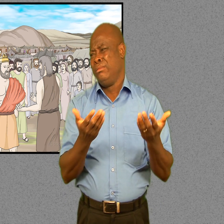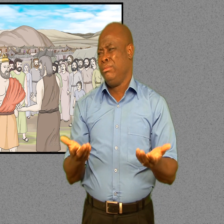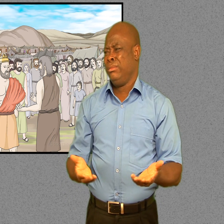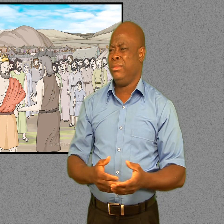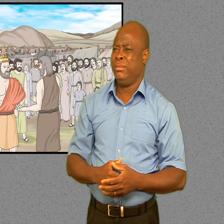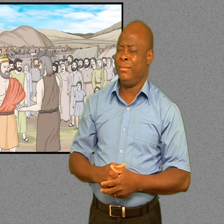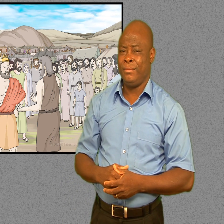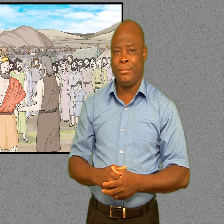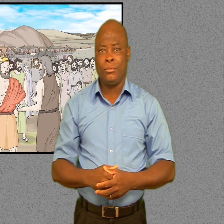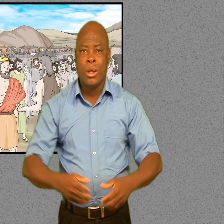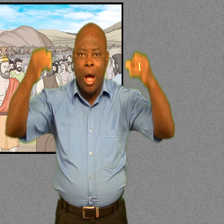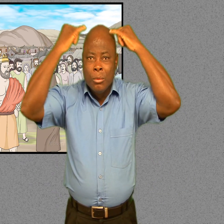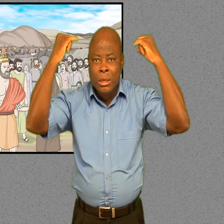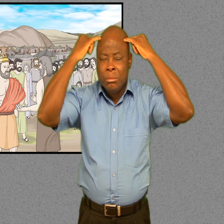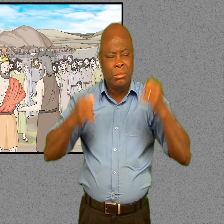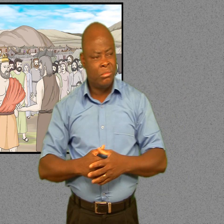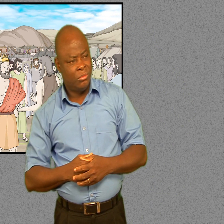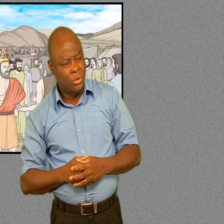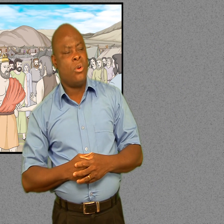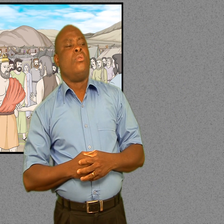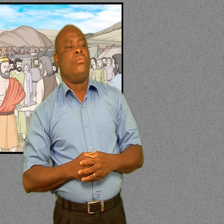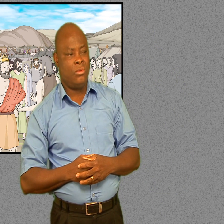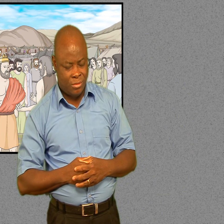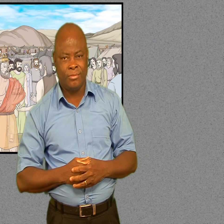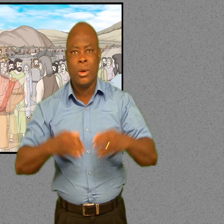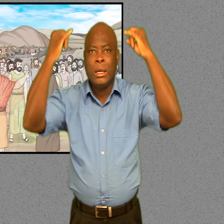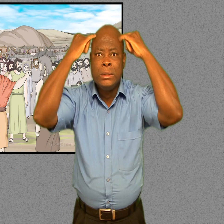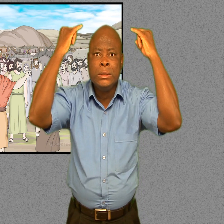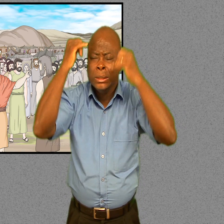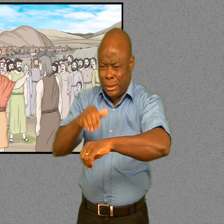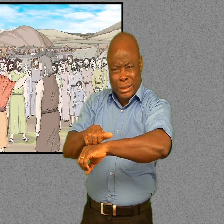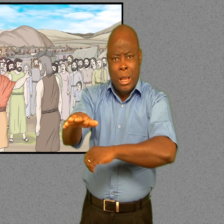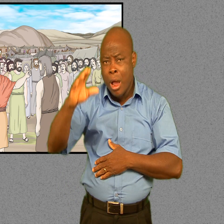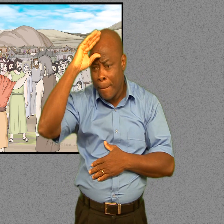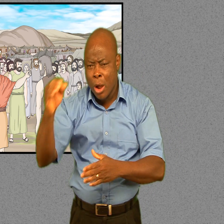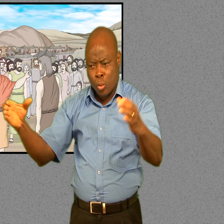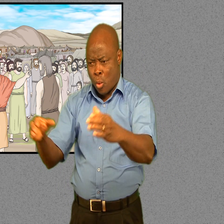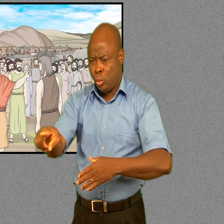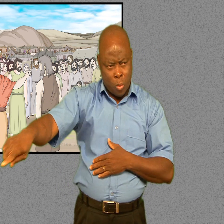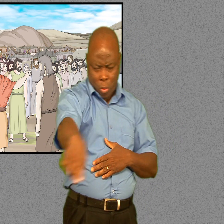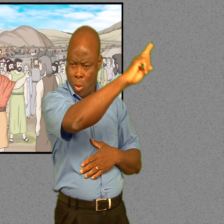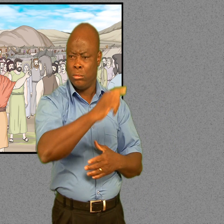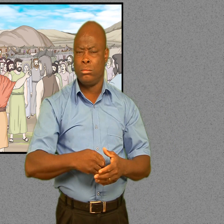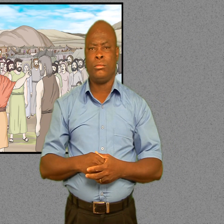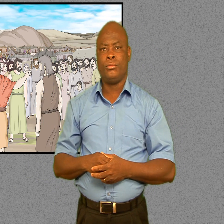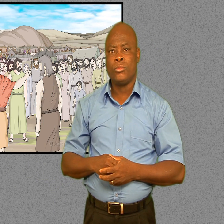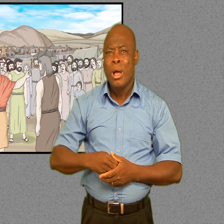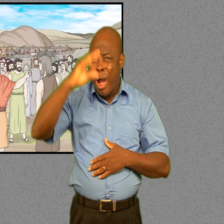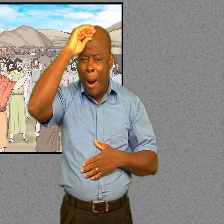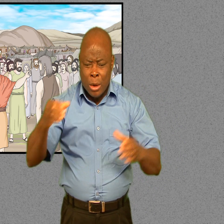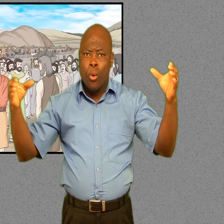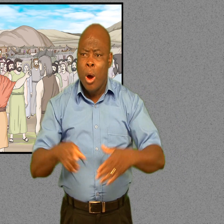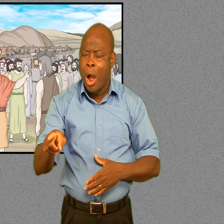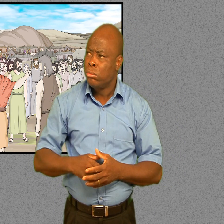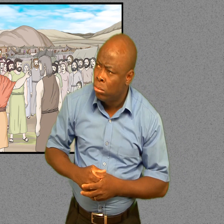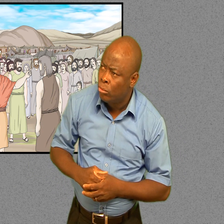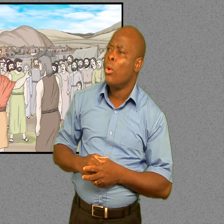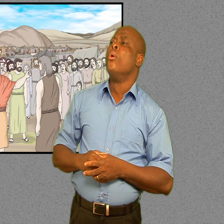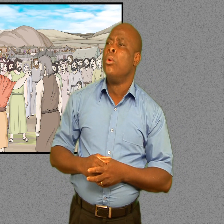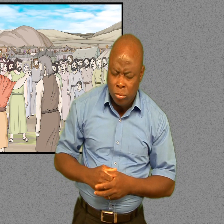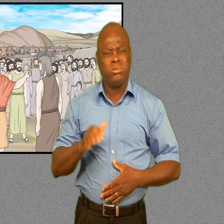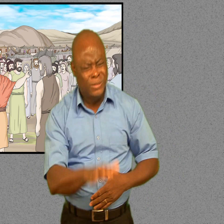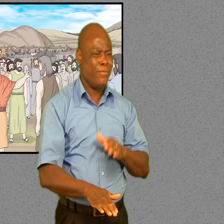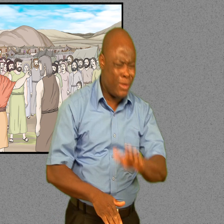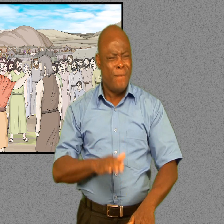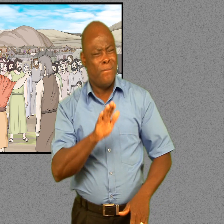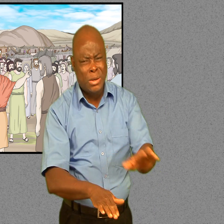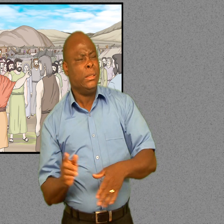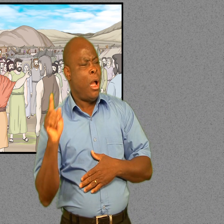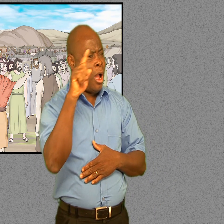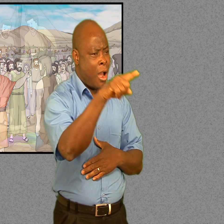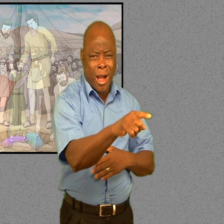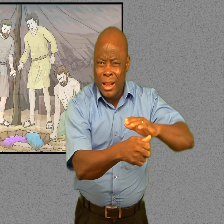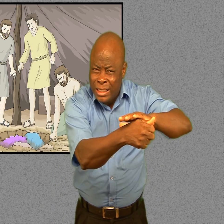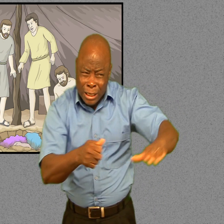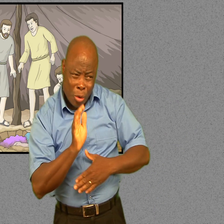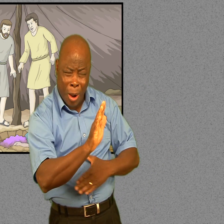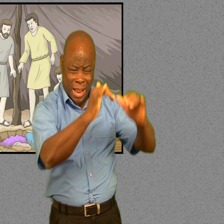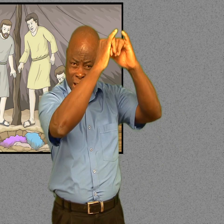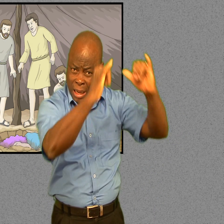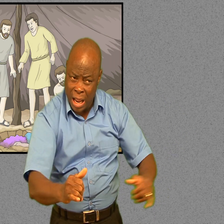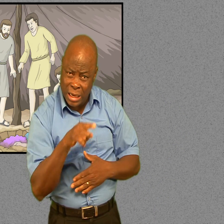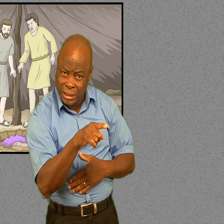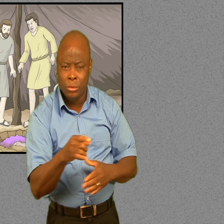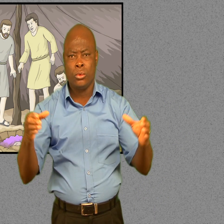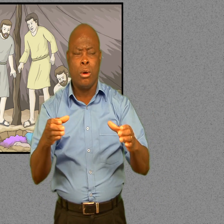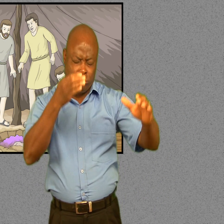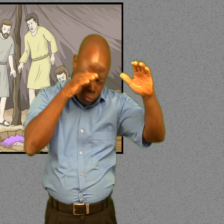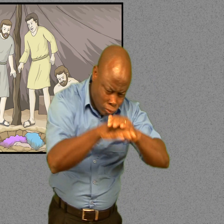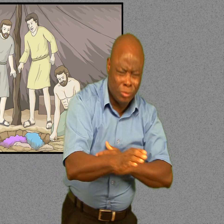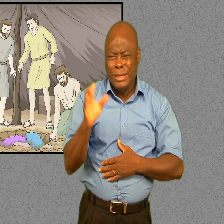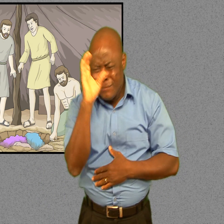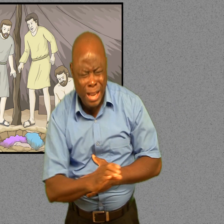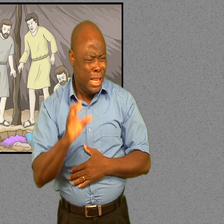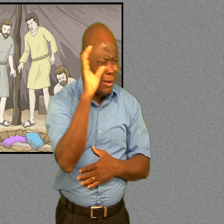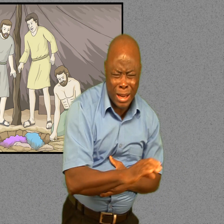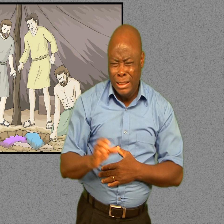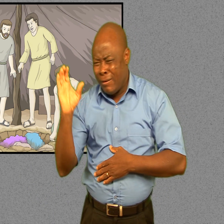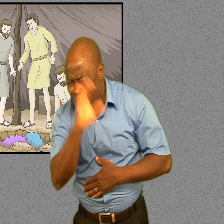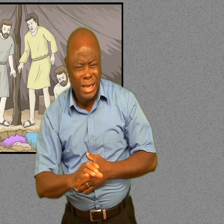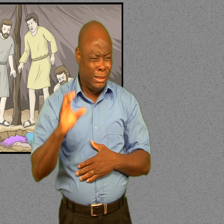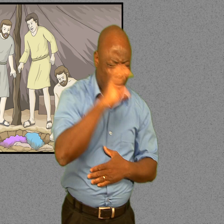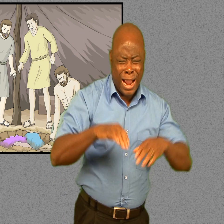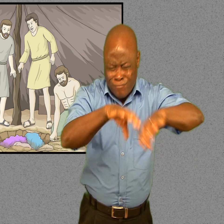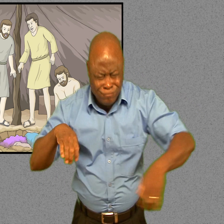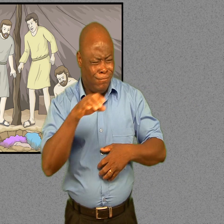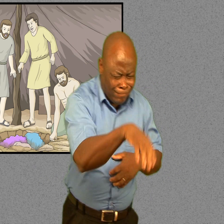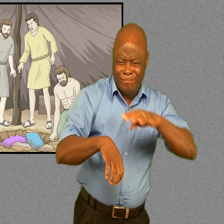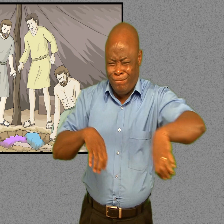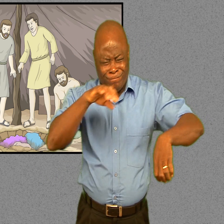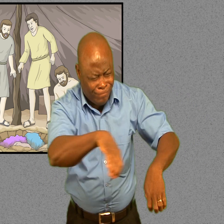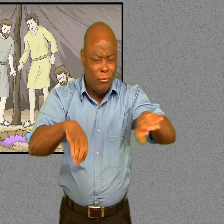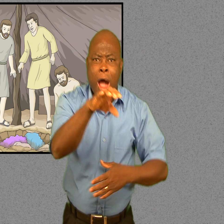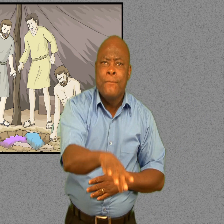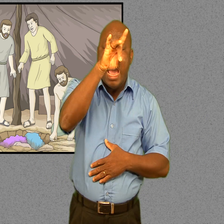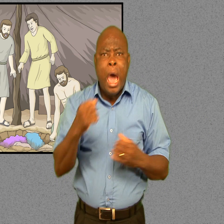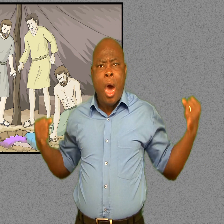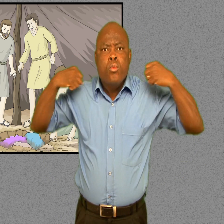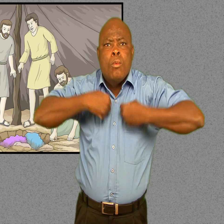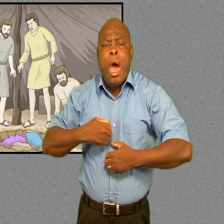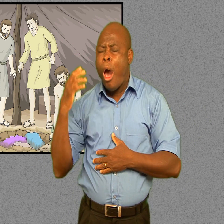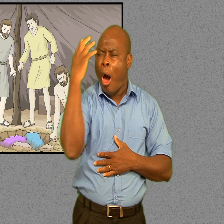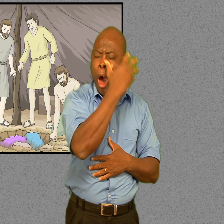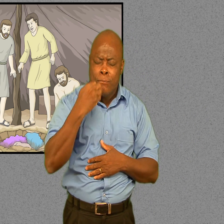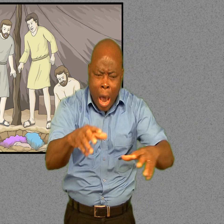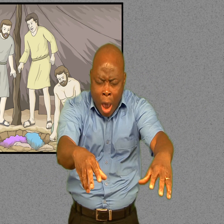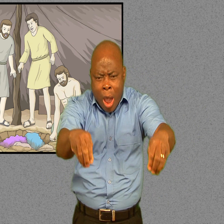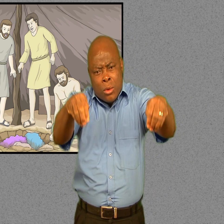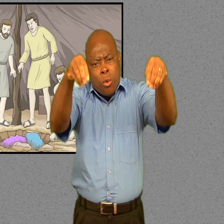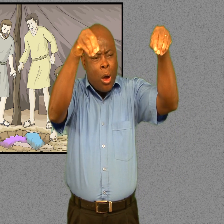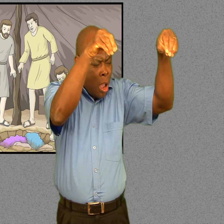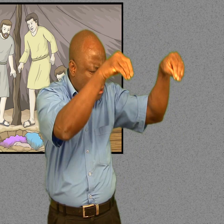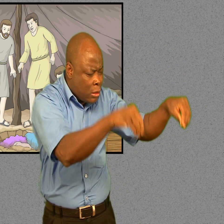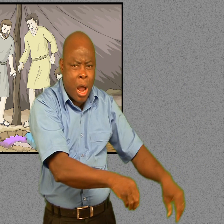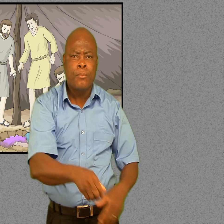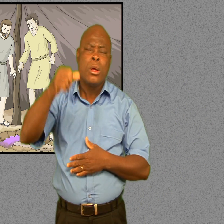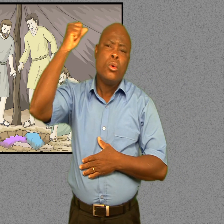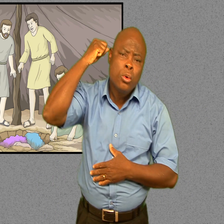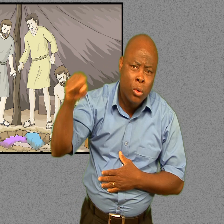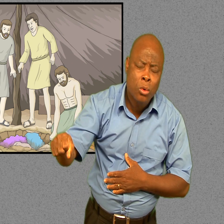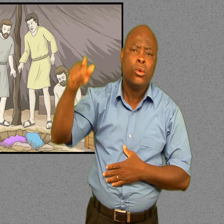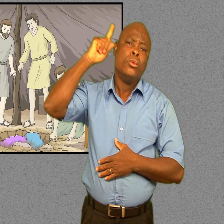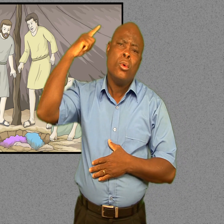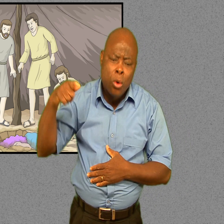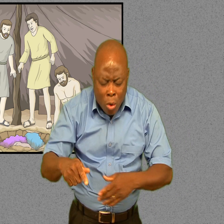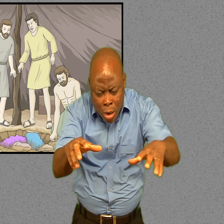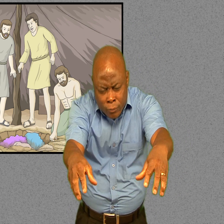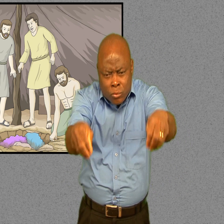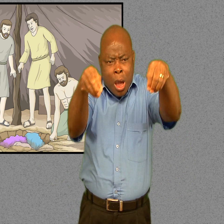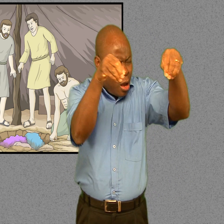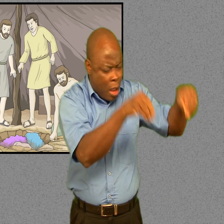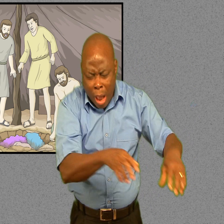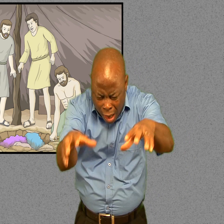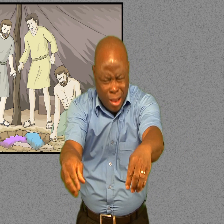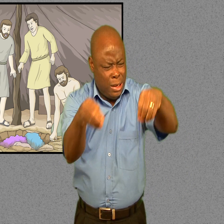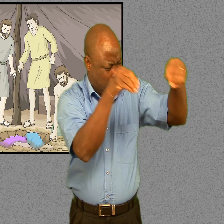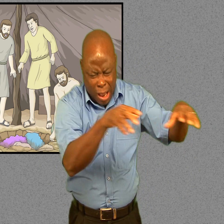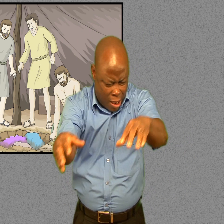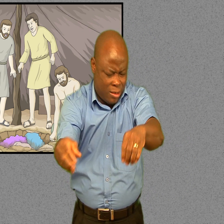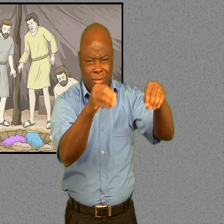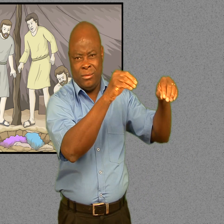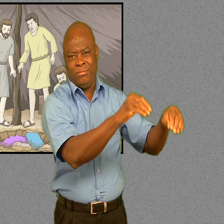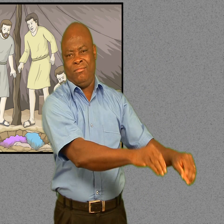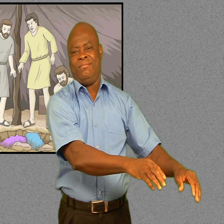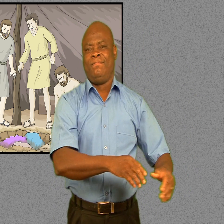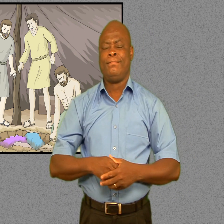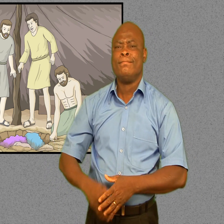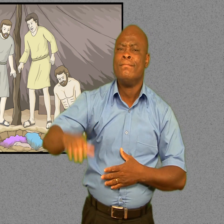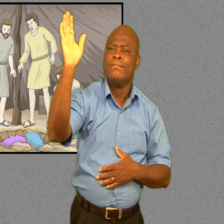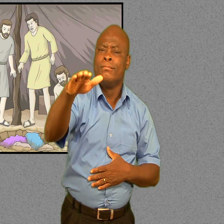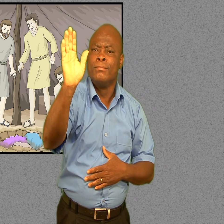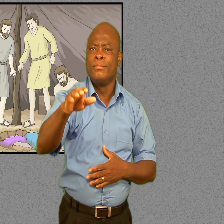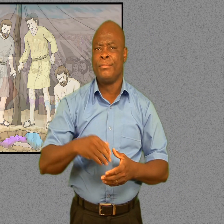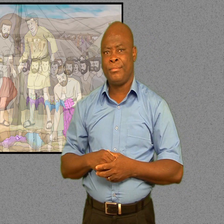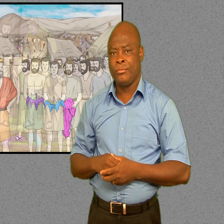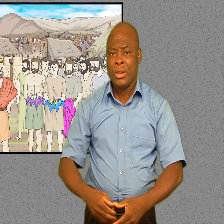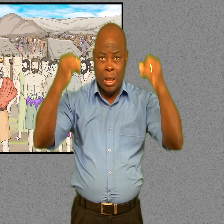They are hidden in the ground inside my tent, with the silver underneath.” So Joshua sent messengers who ran to the tent, and there it all was, hidden in his tent, with the silver underneath.